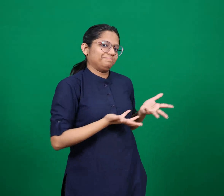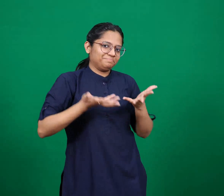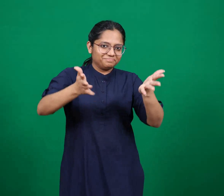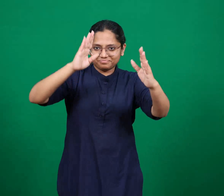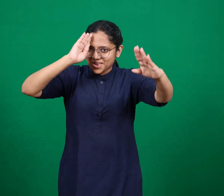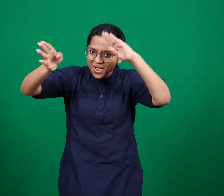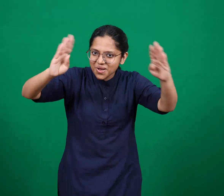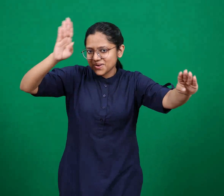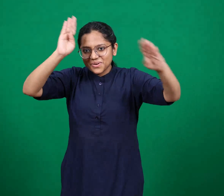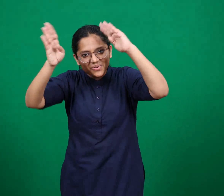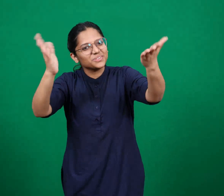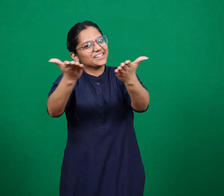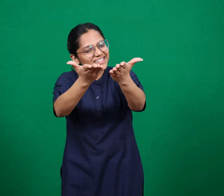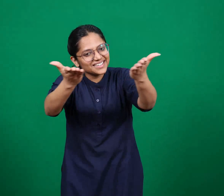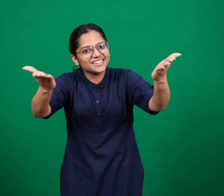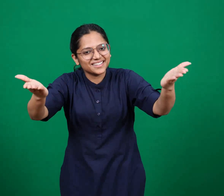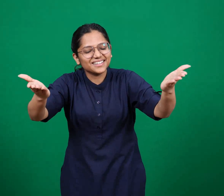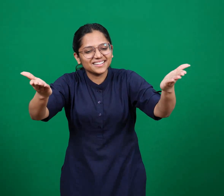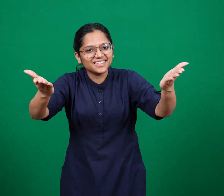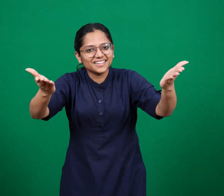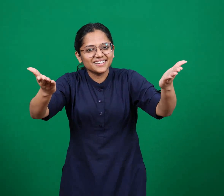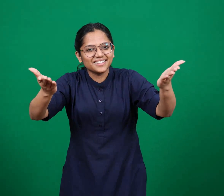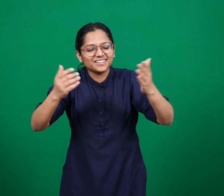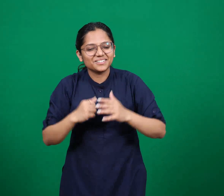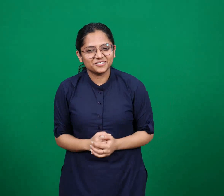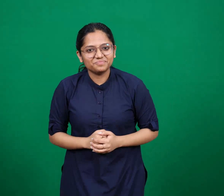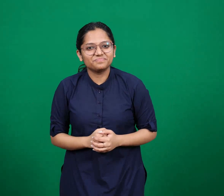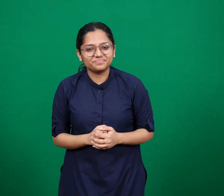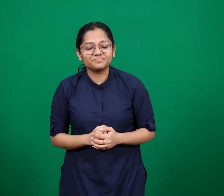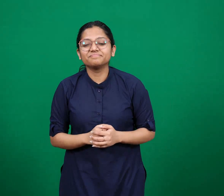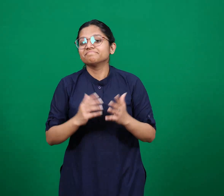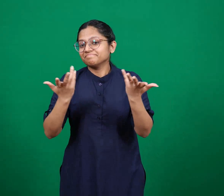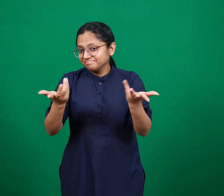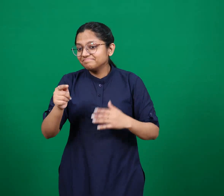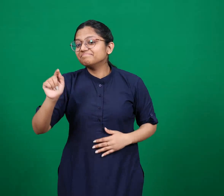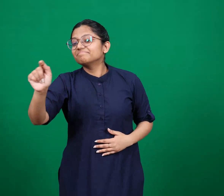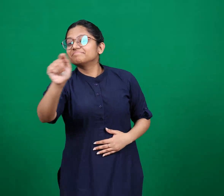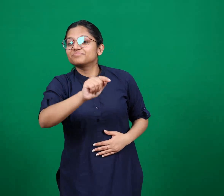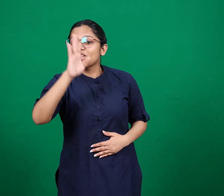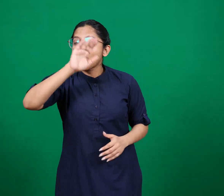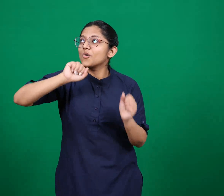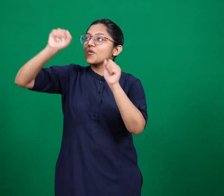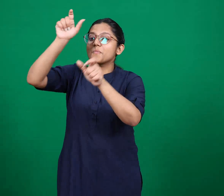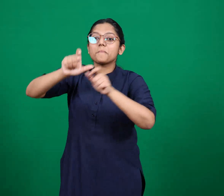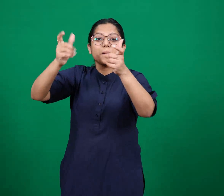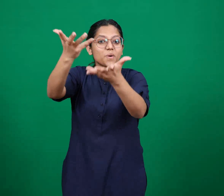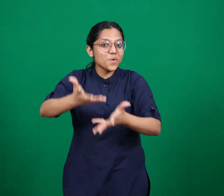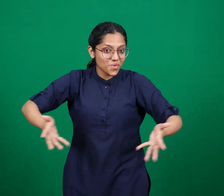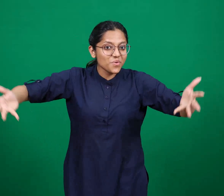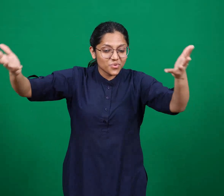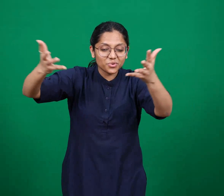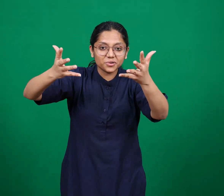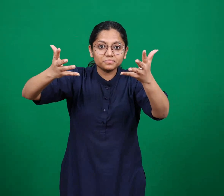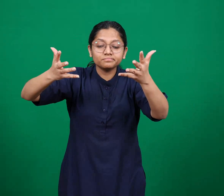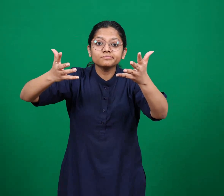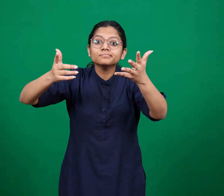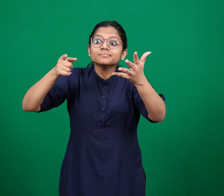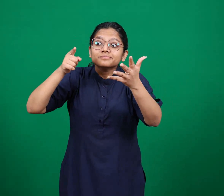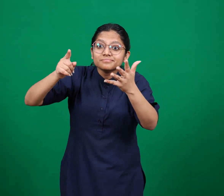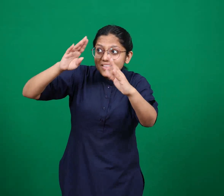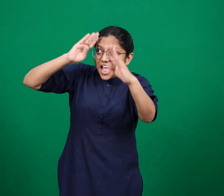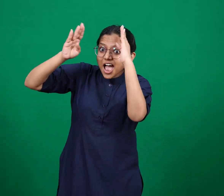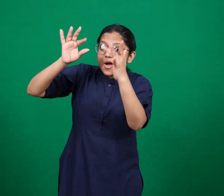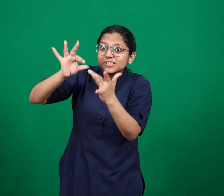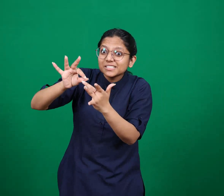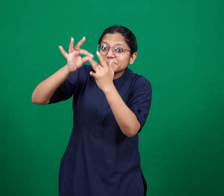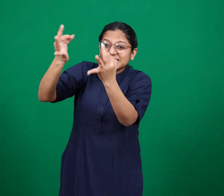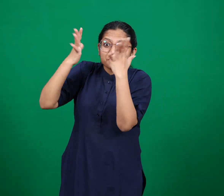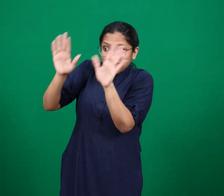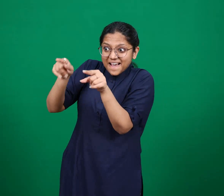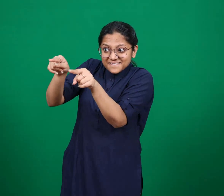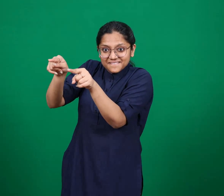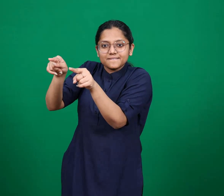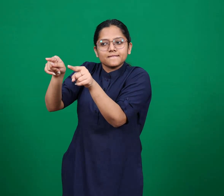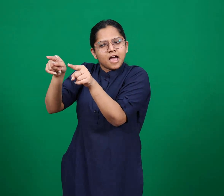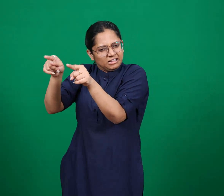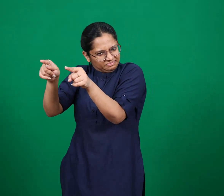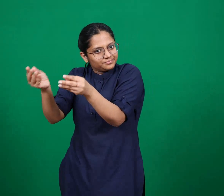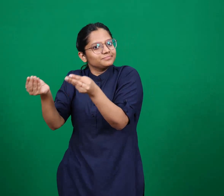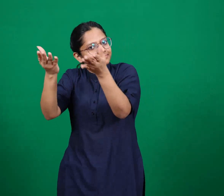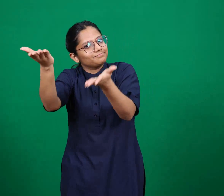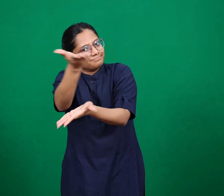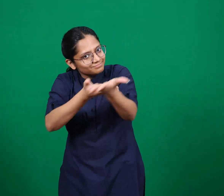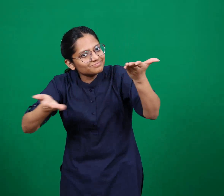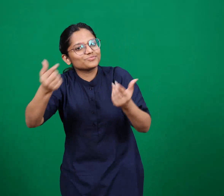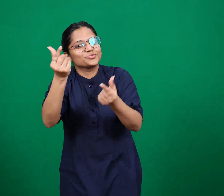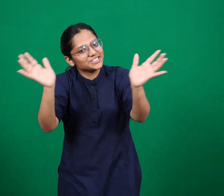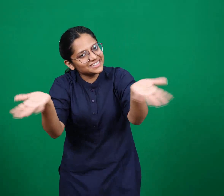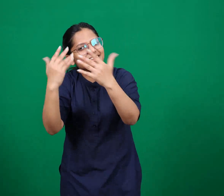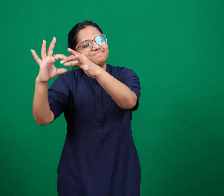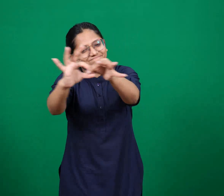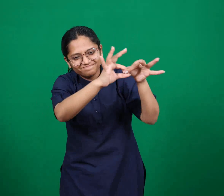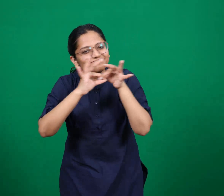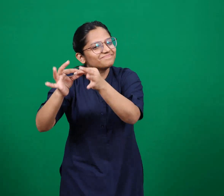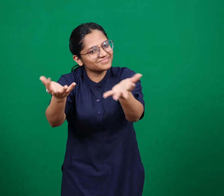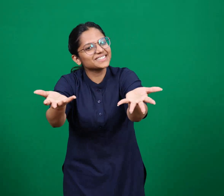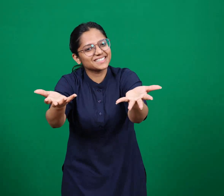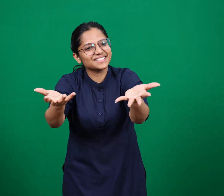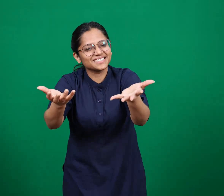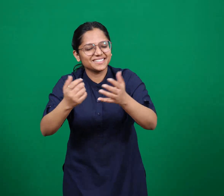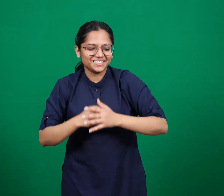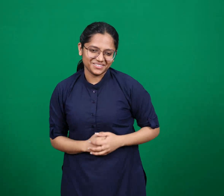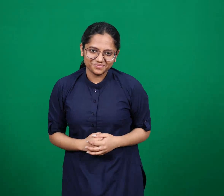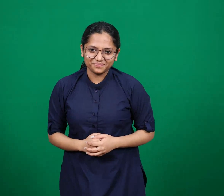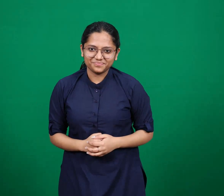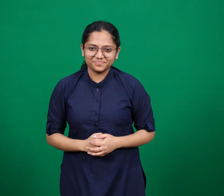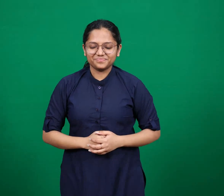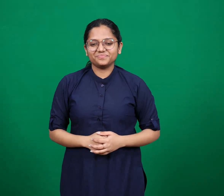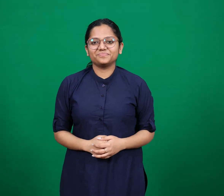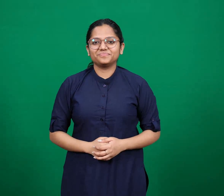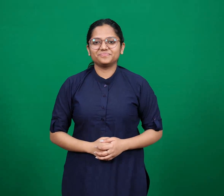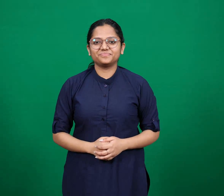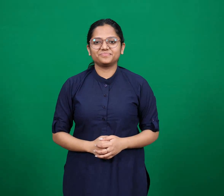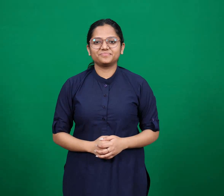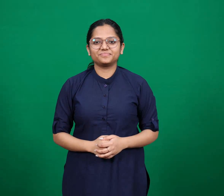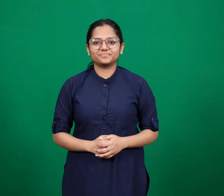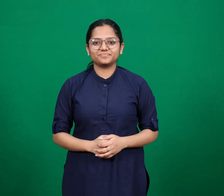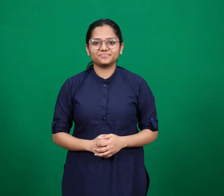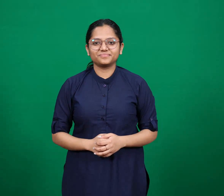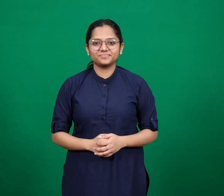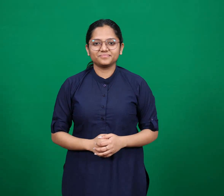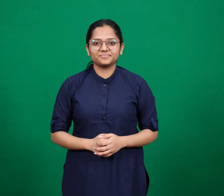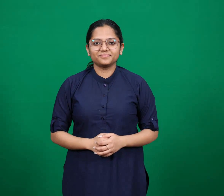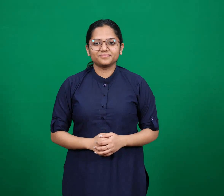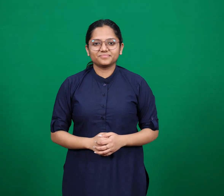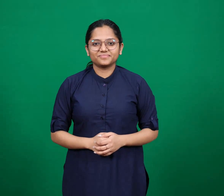All the brothers here send you greetings. Greet one another with a holy kiss.